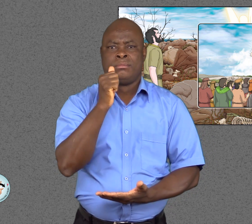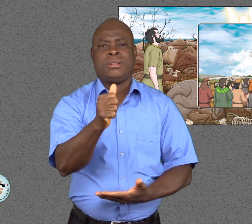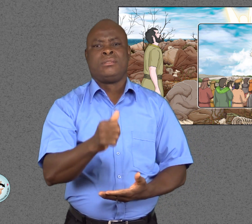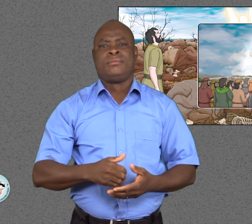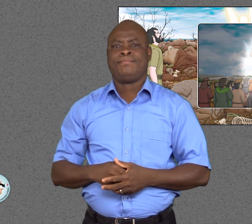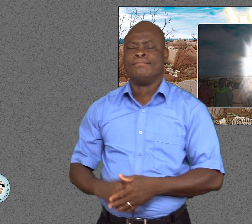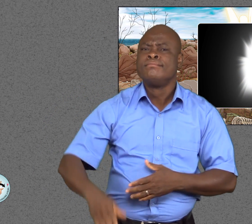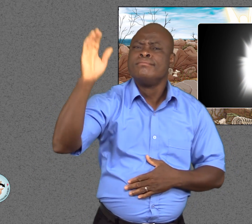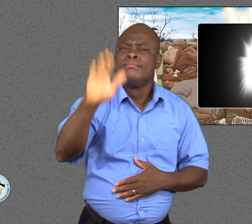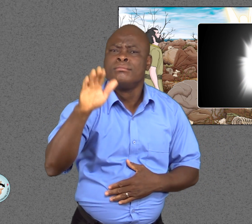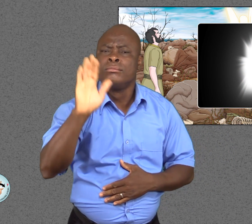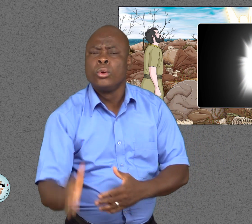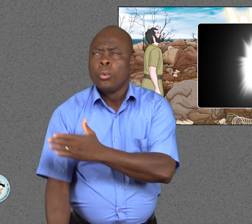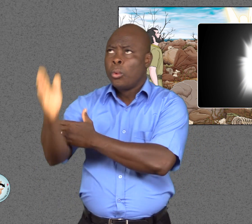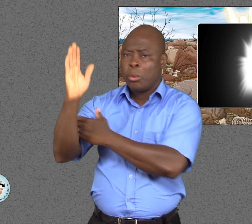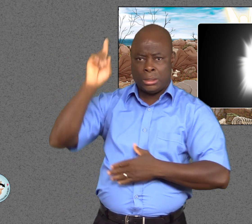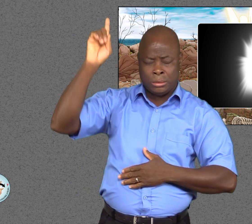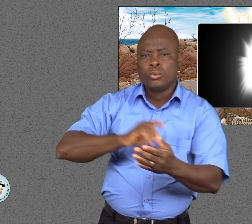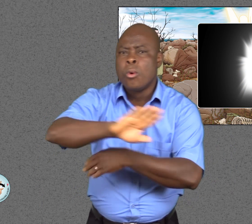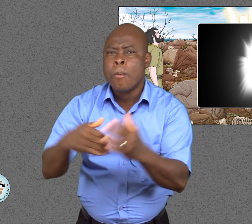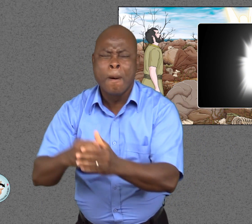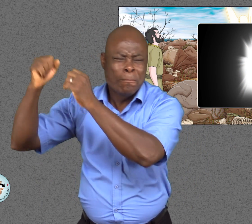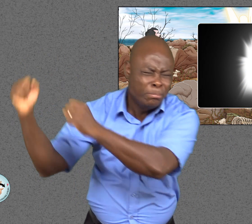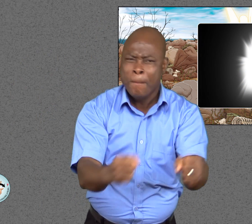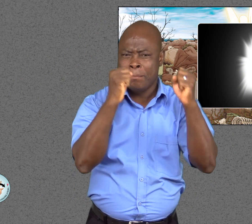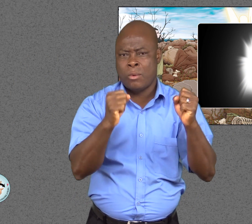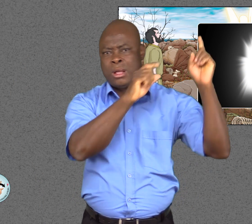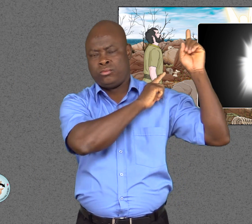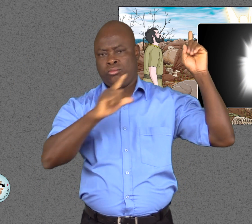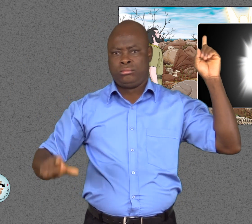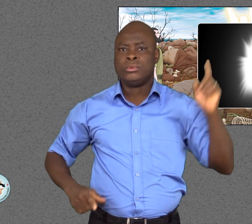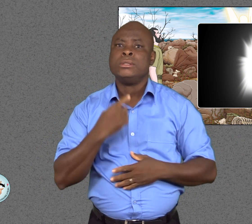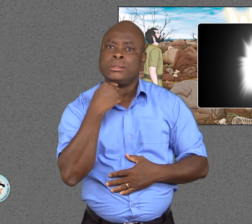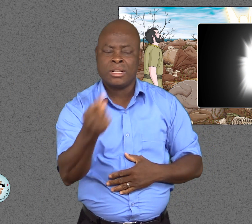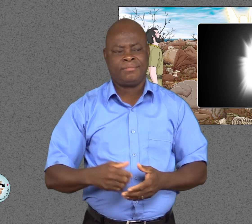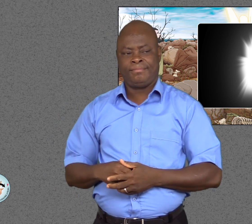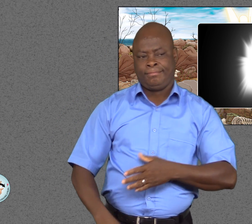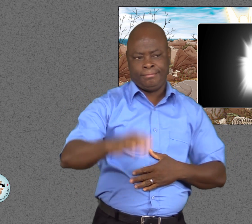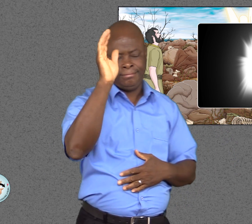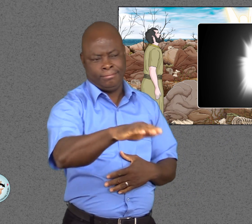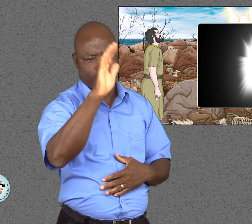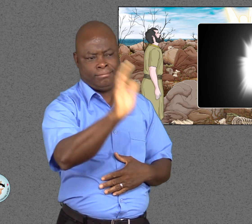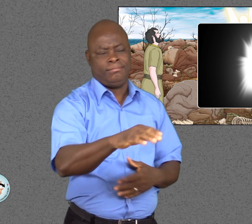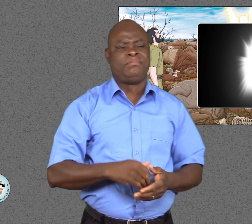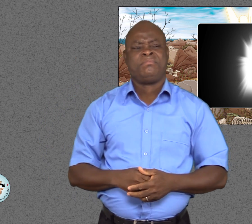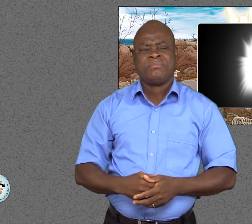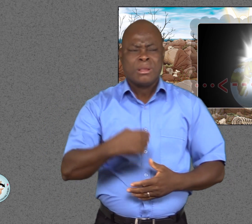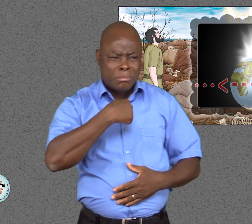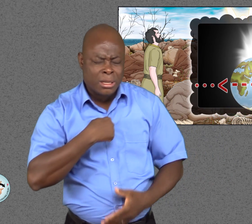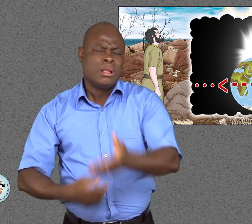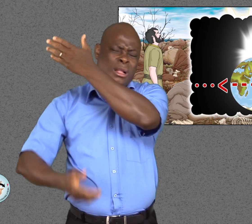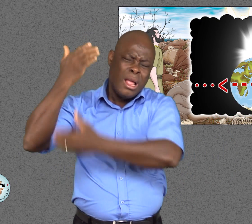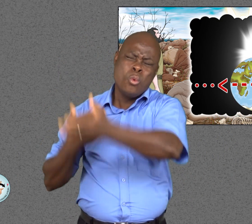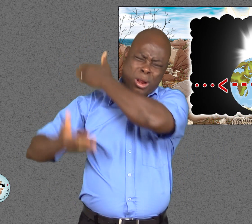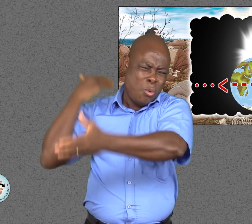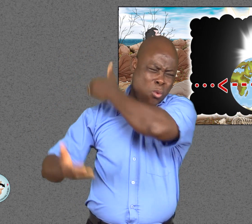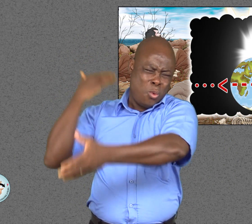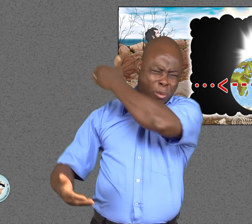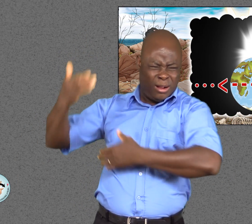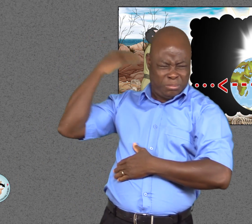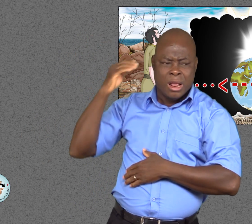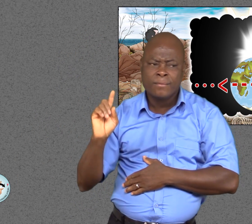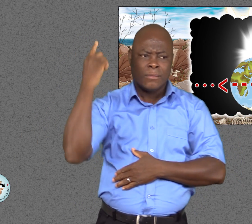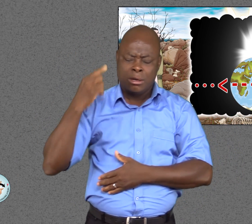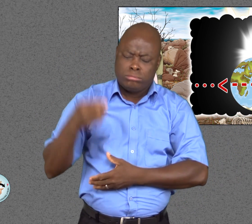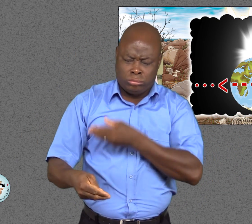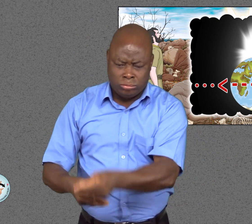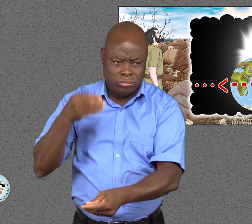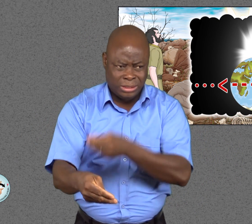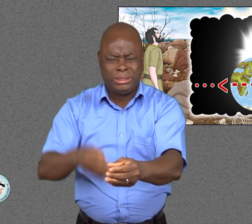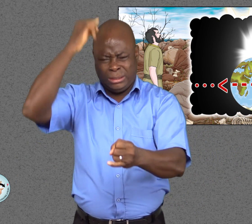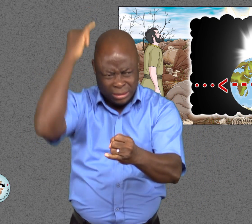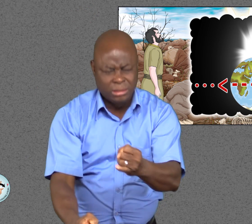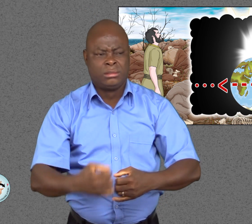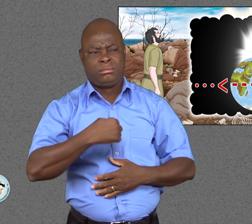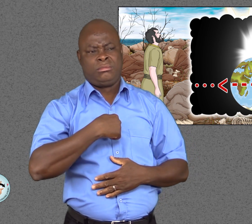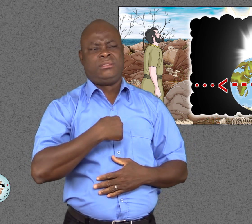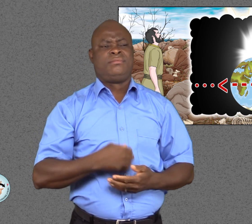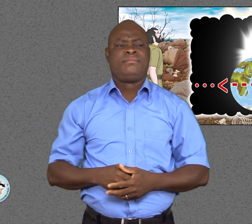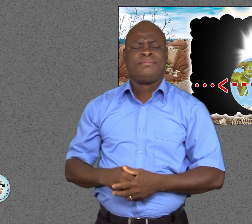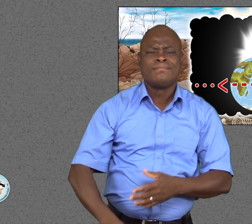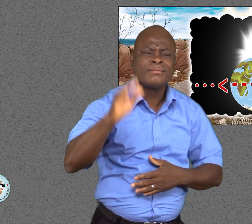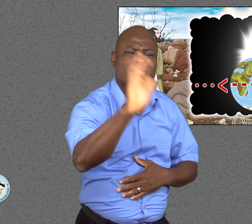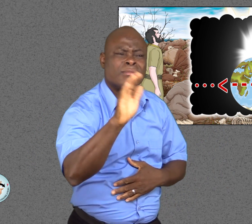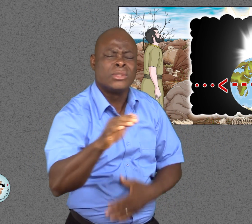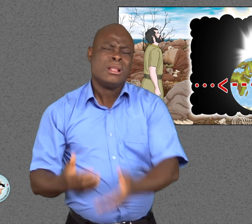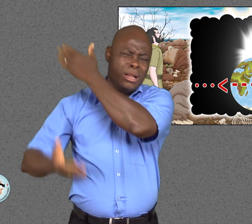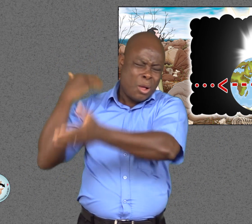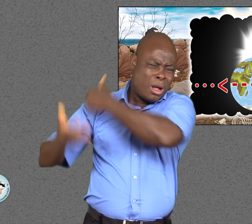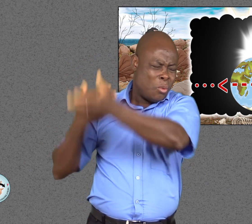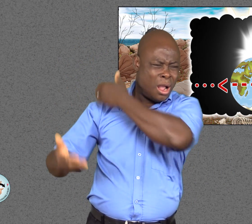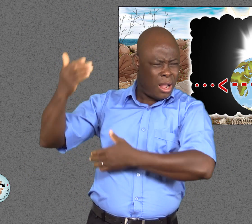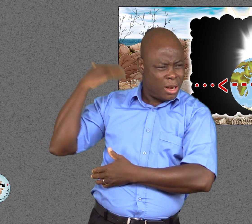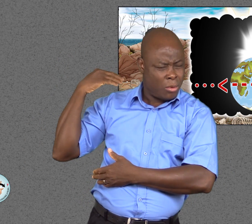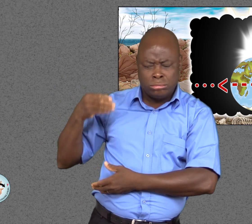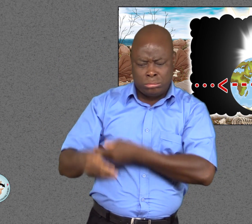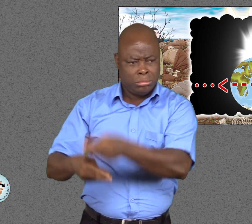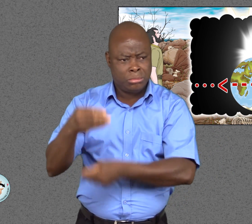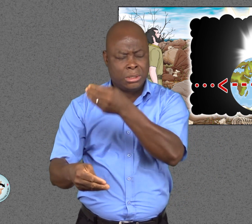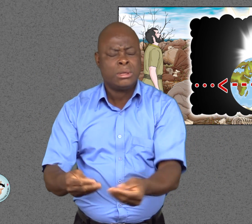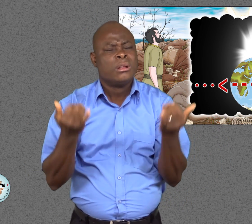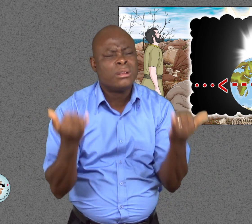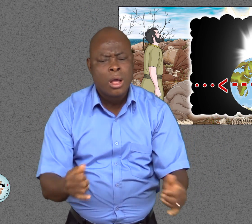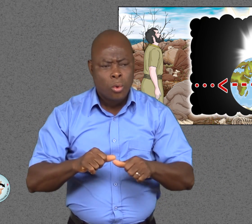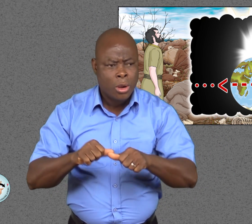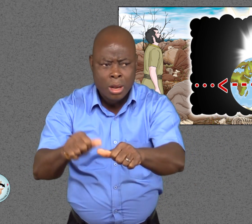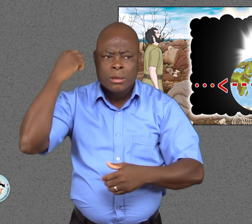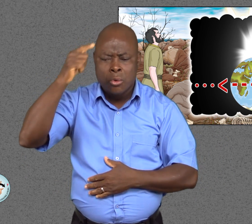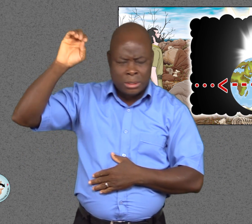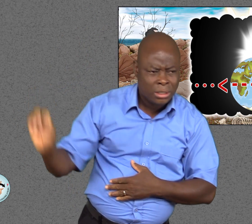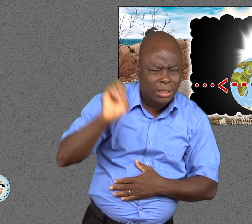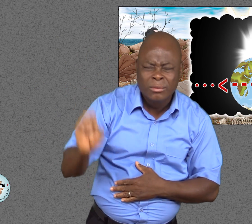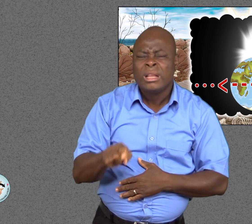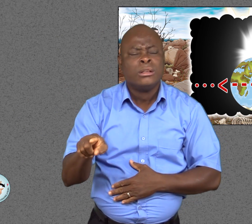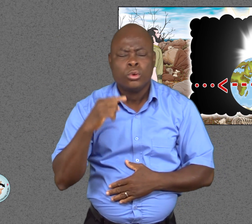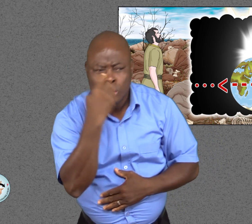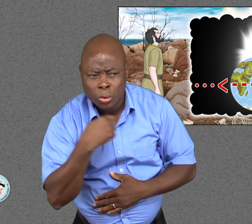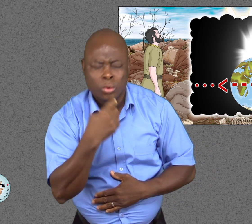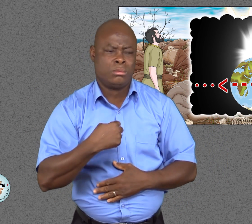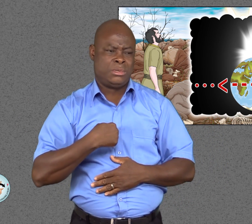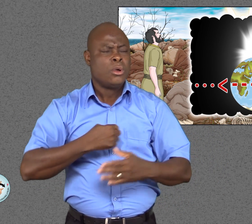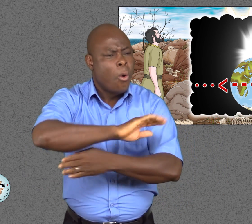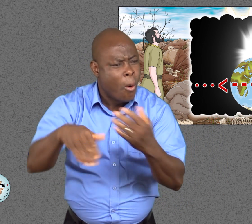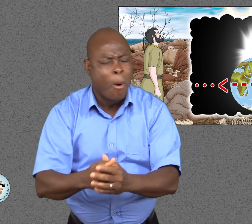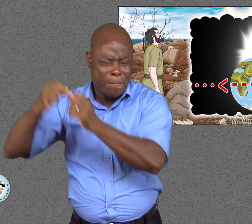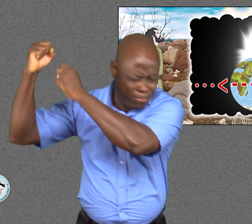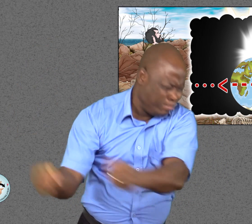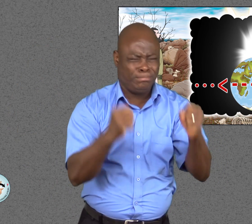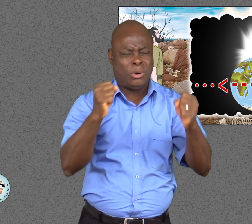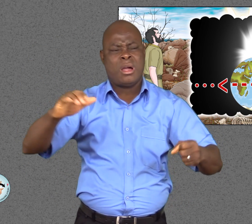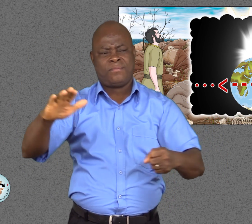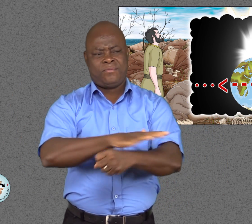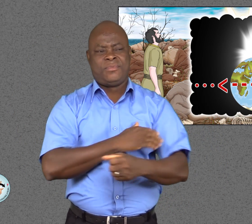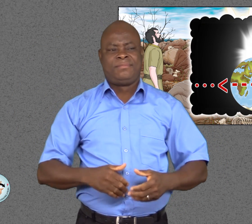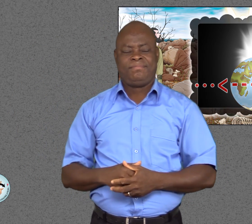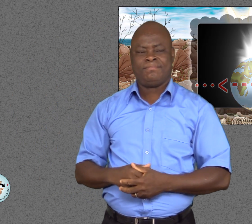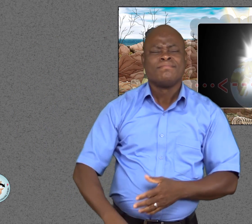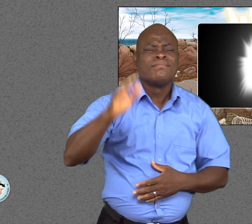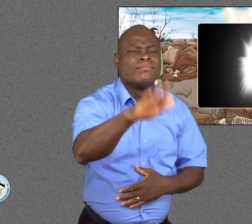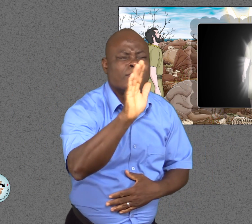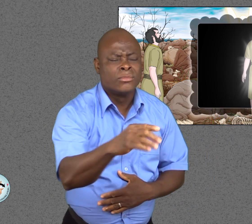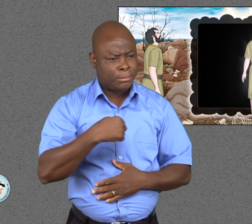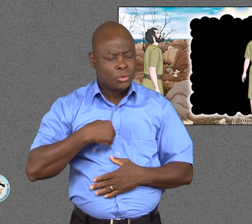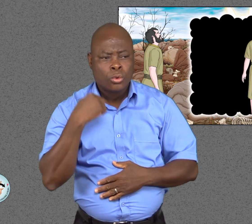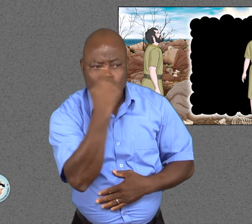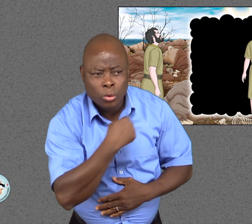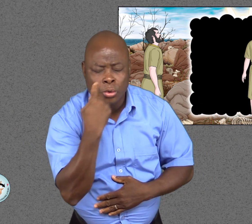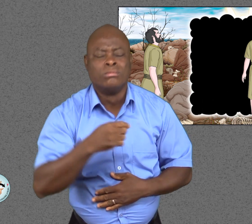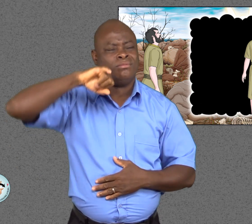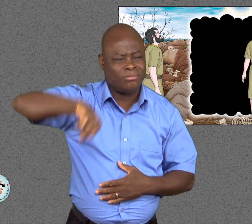“I am the Alpha and the Omega,” says the Lord God, who is and was and is to come—the Almighty.